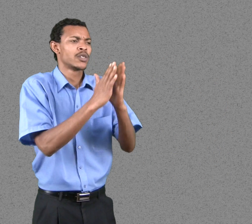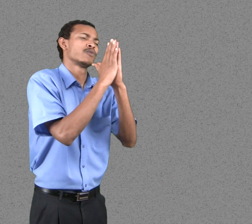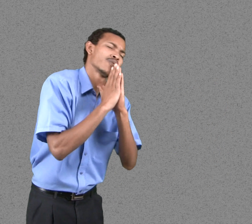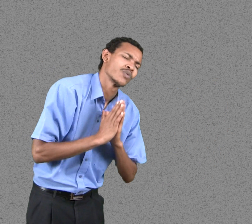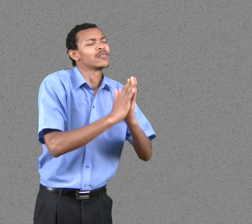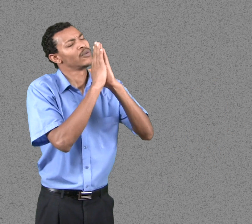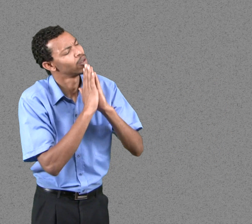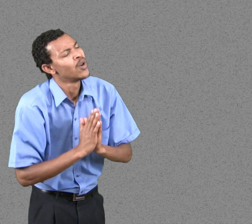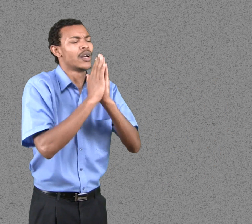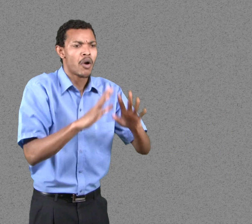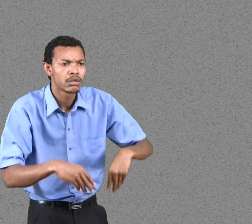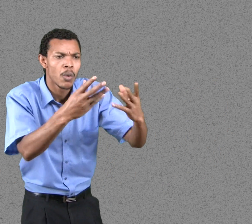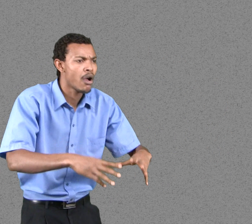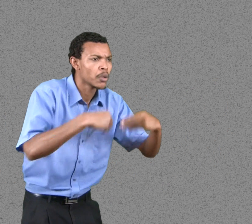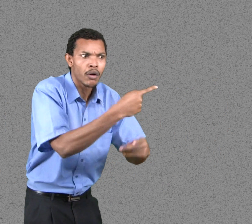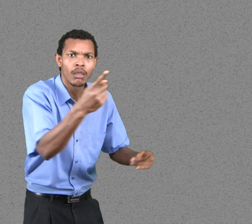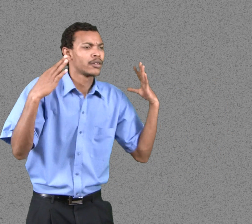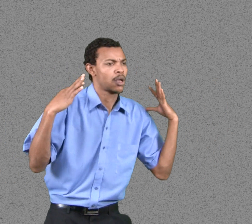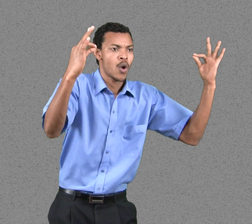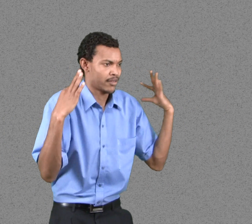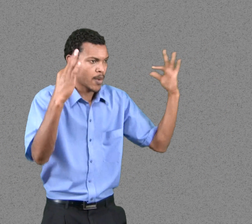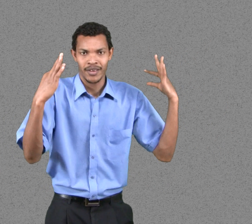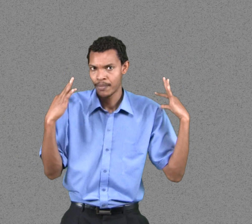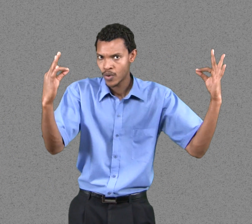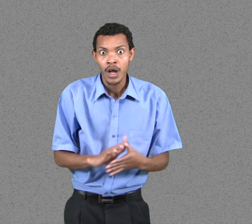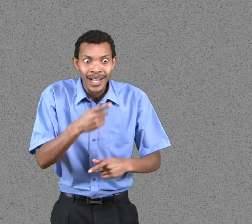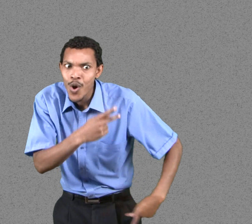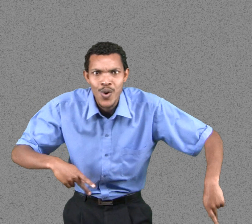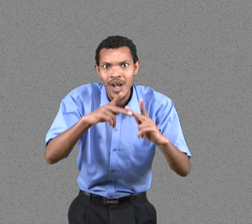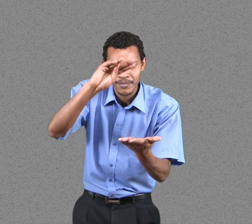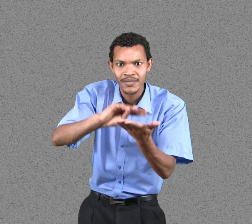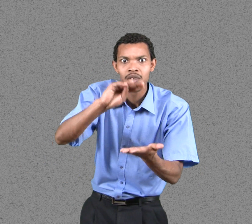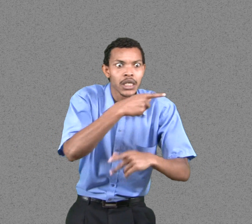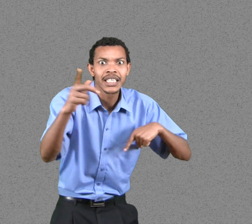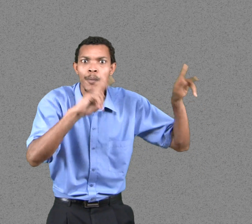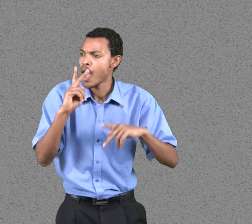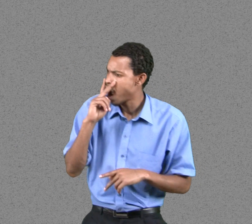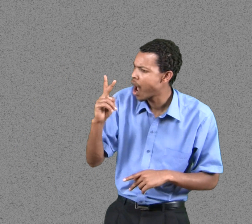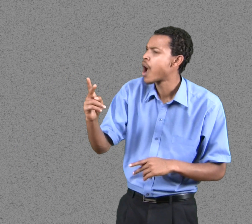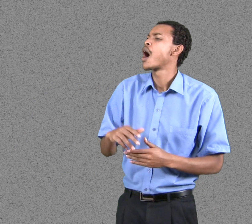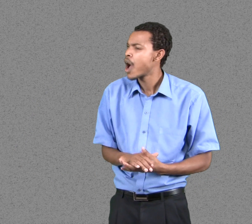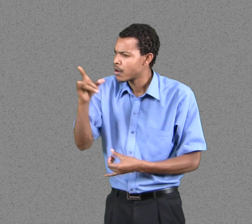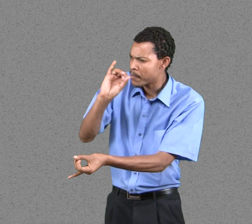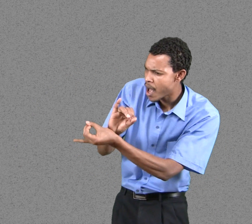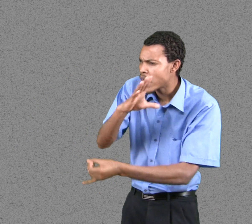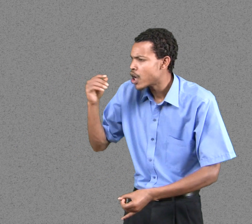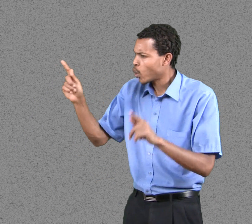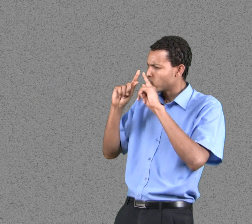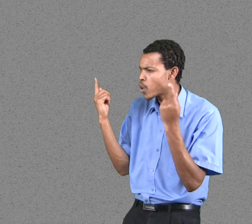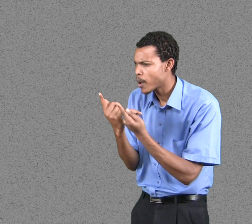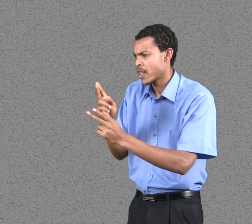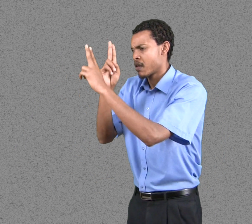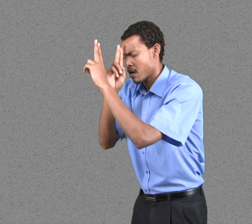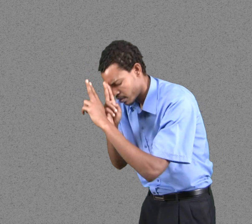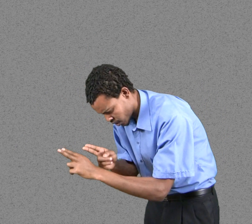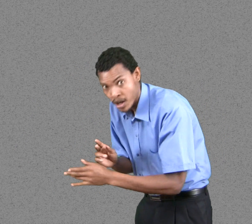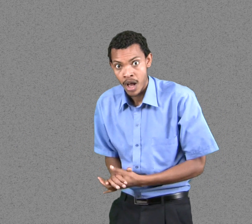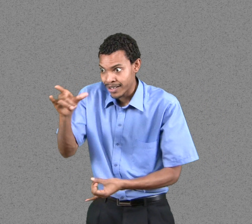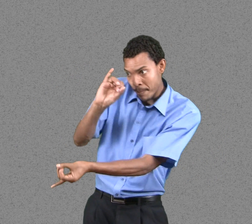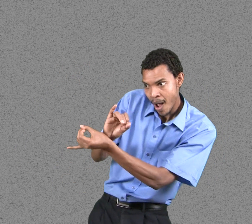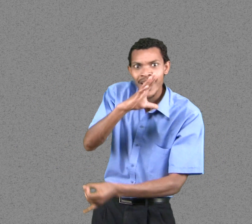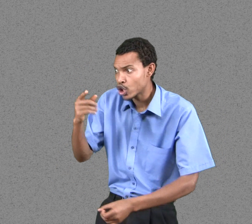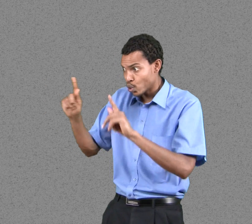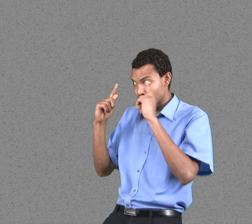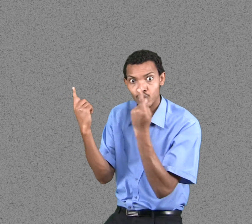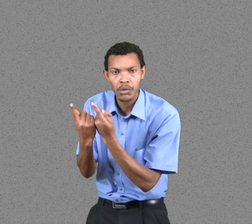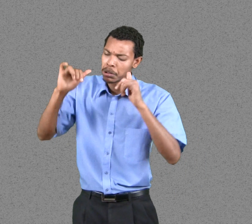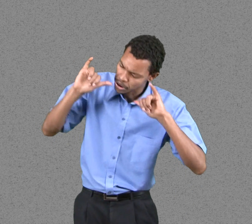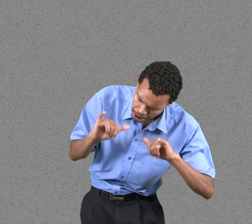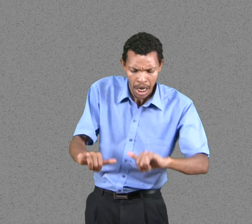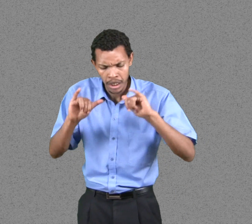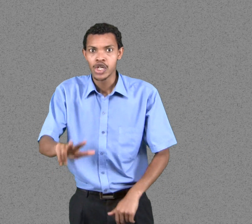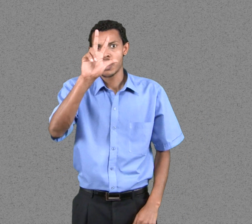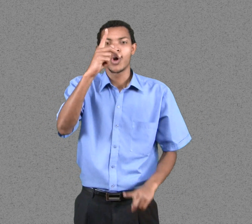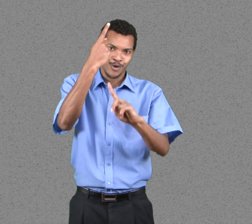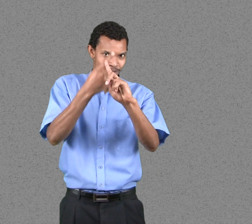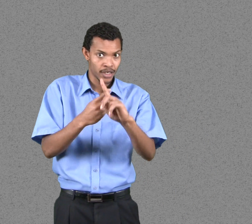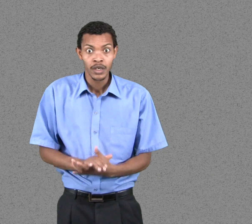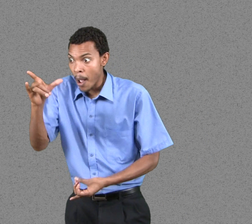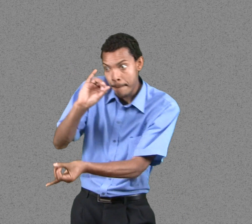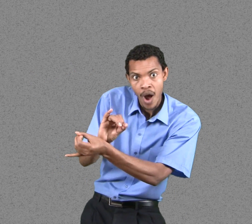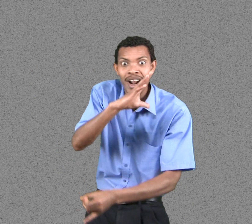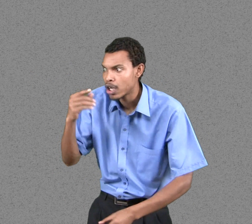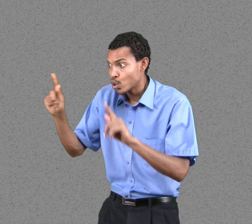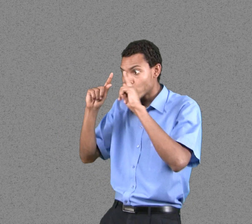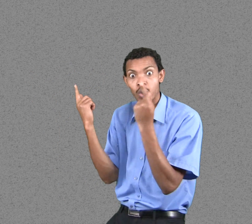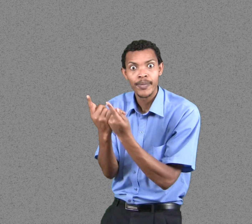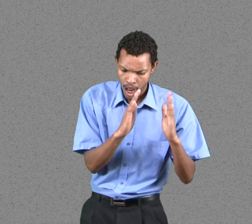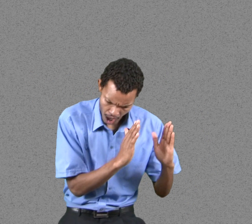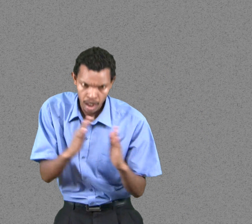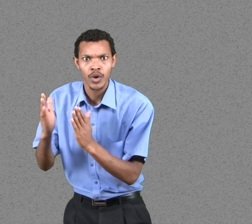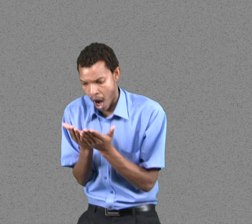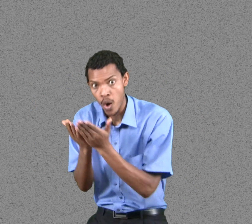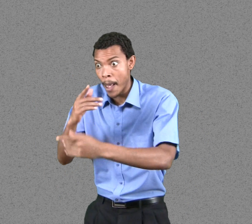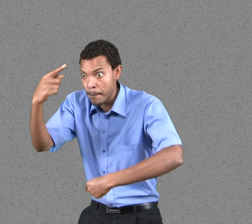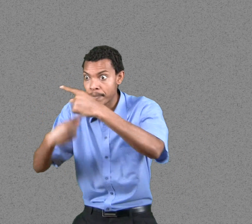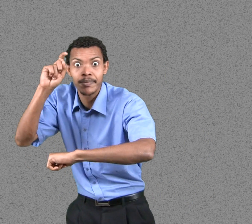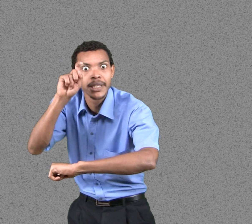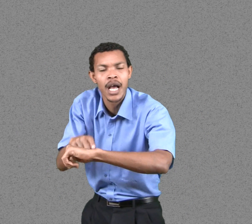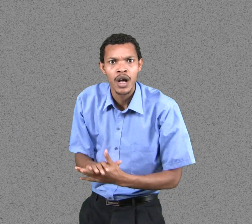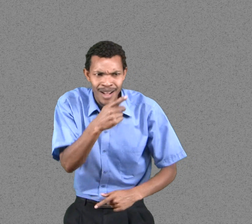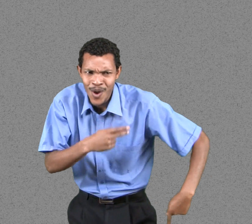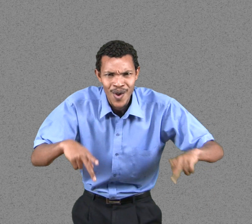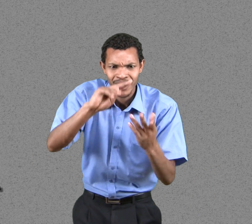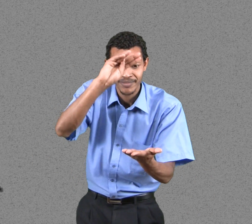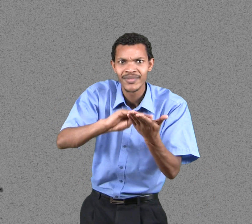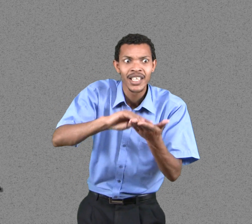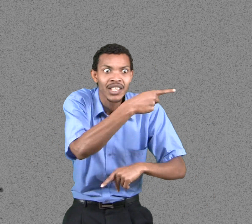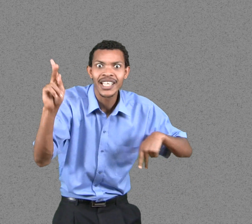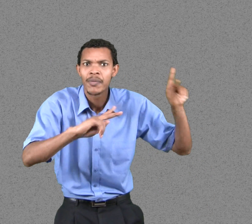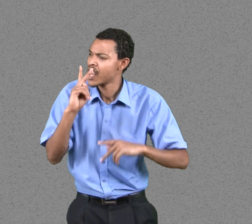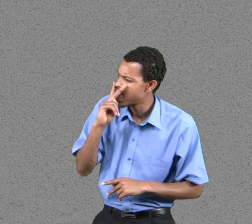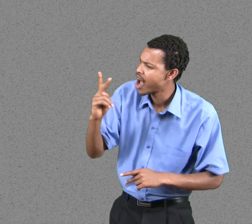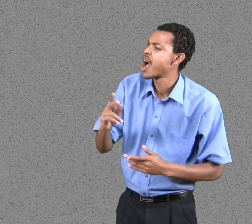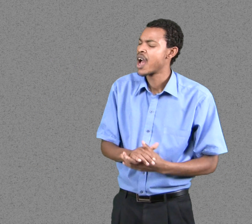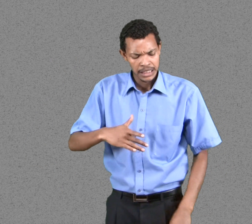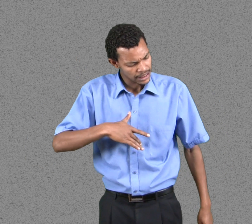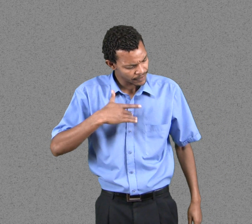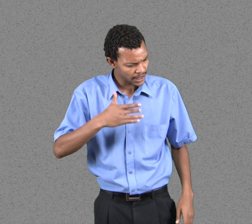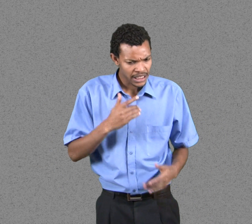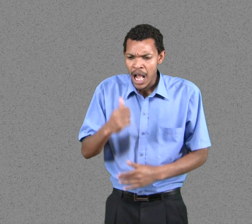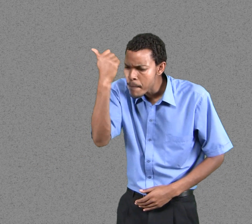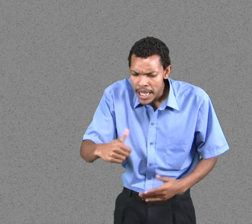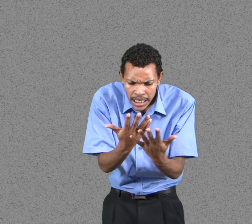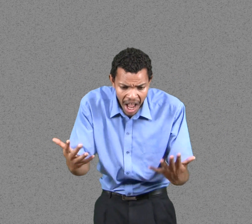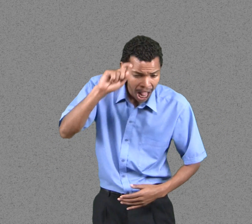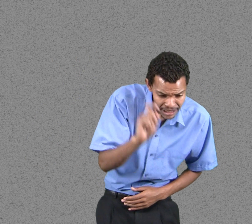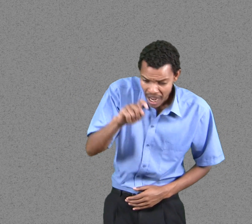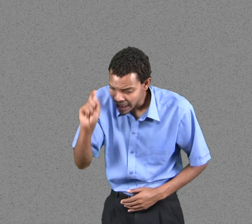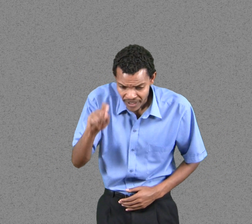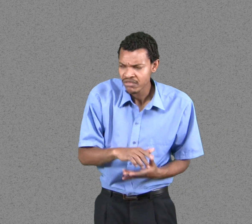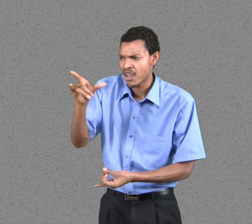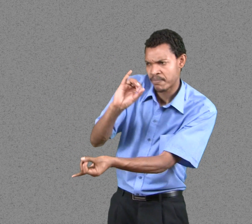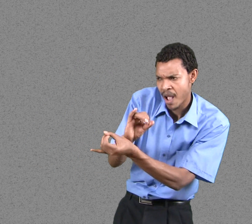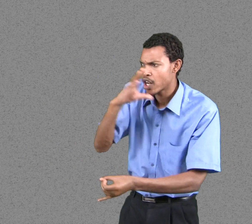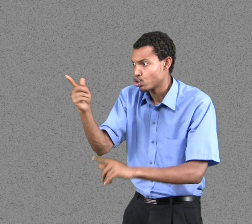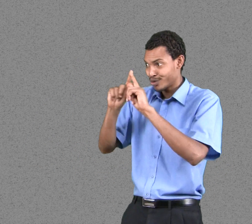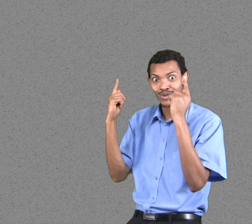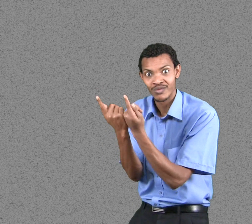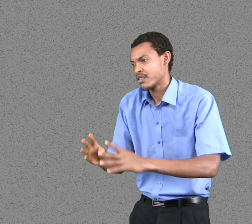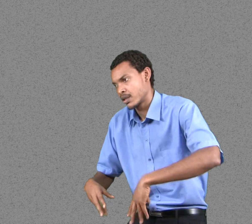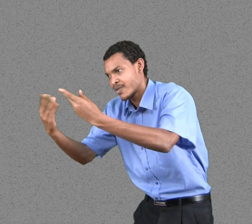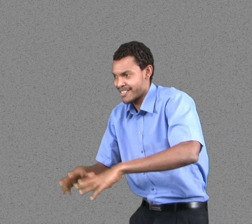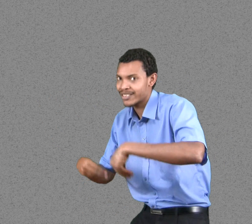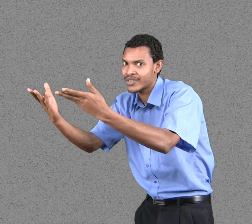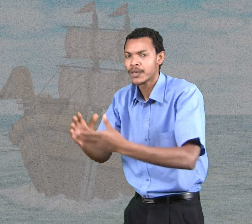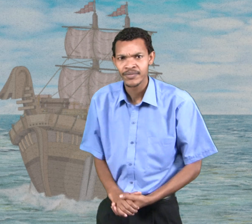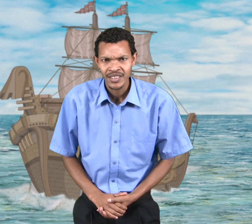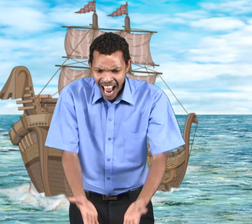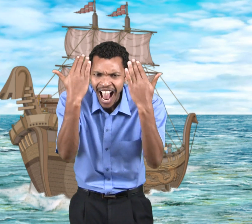After this had happened, the rest of the sick on the island came and were cured as well. The islanders honored us in many ways and supplied our needs when we were ready to sail.